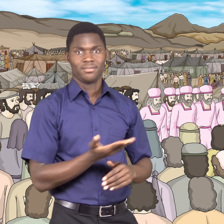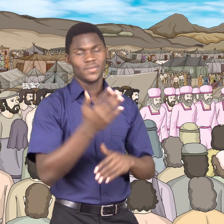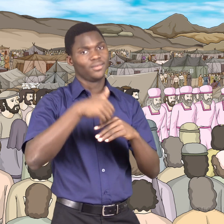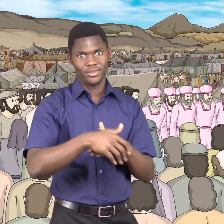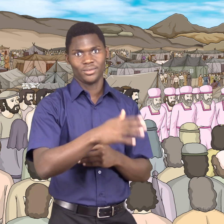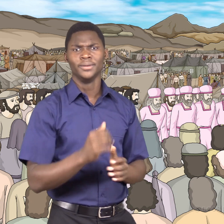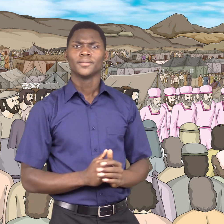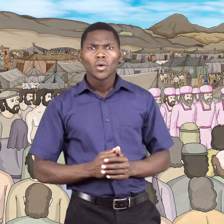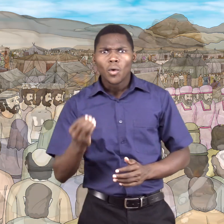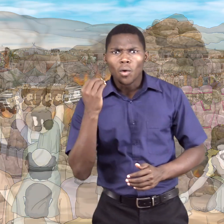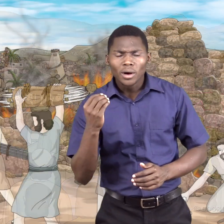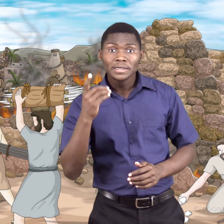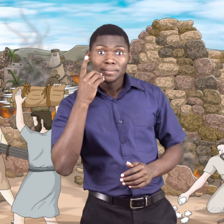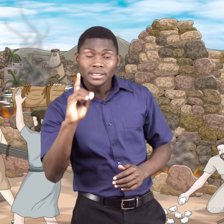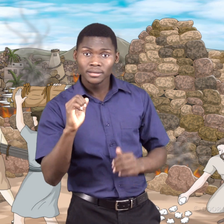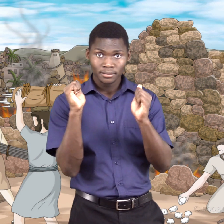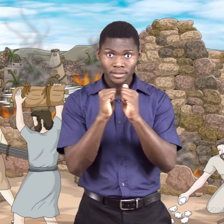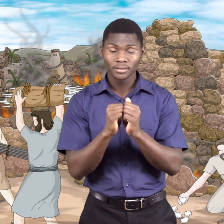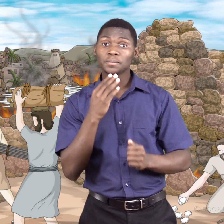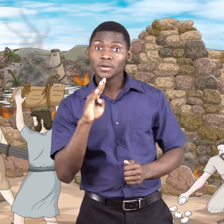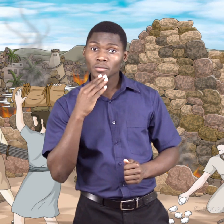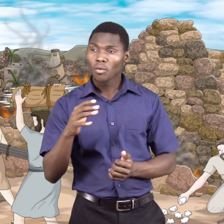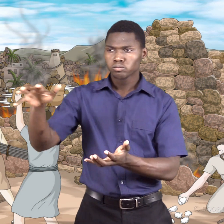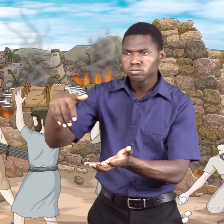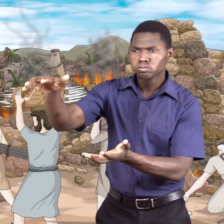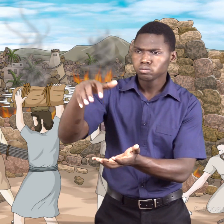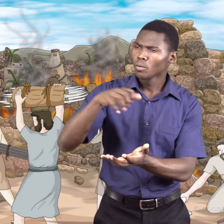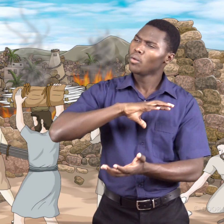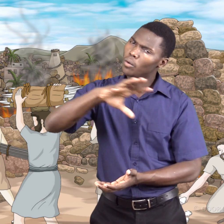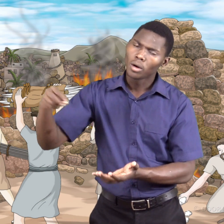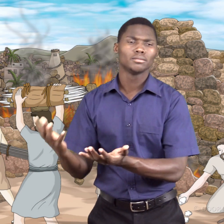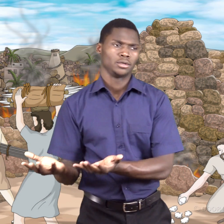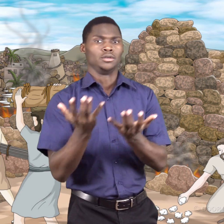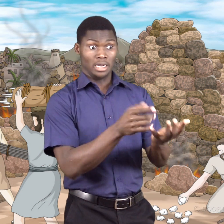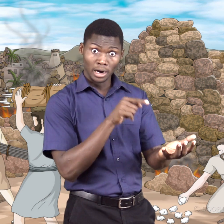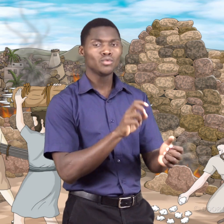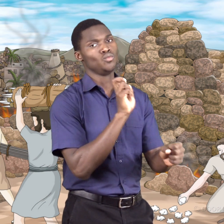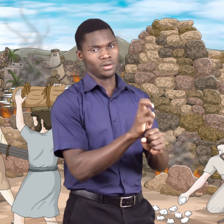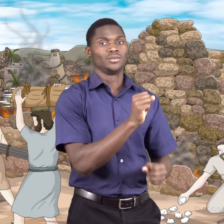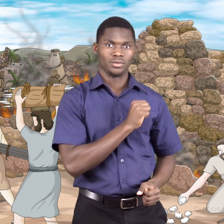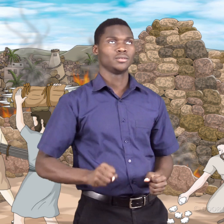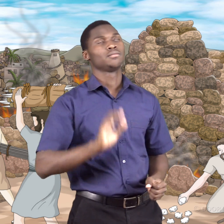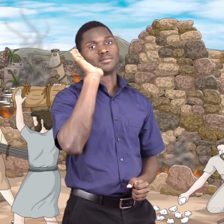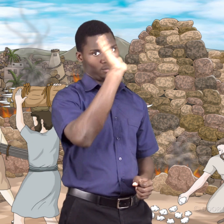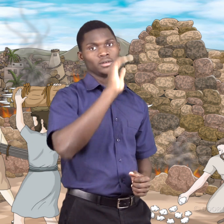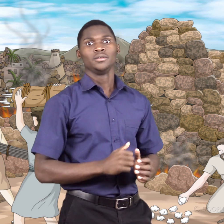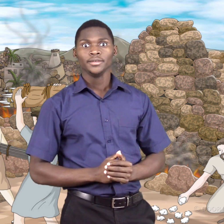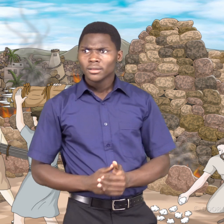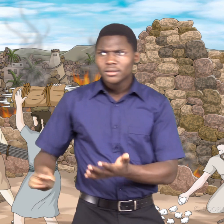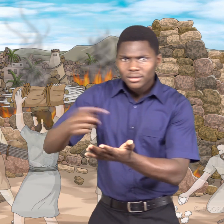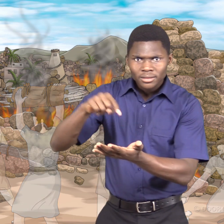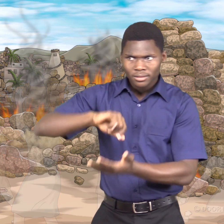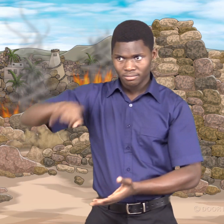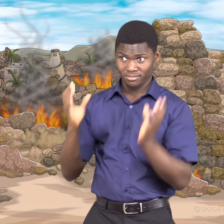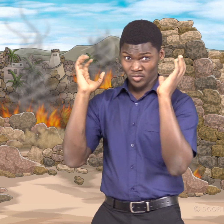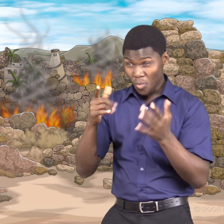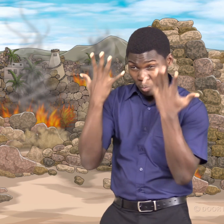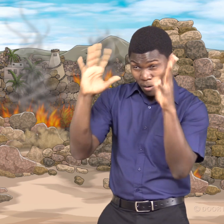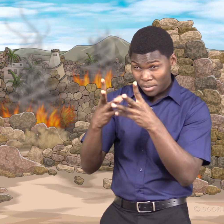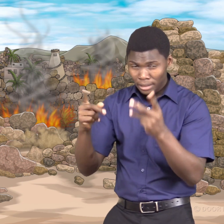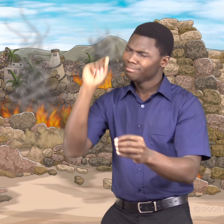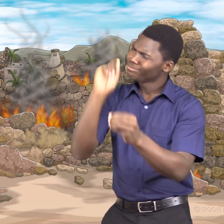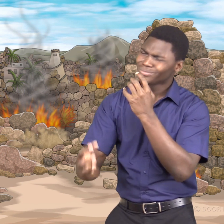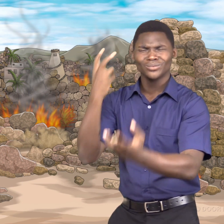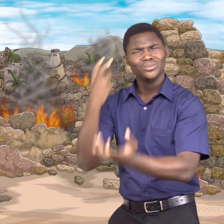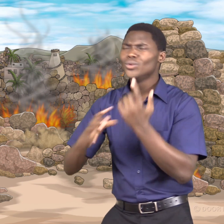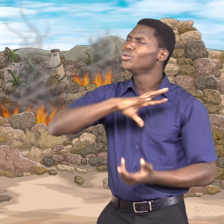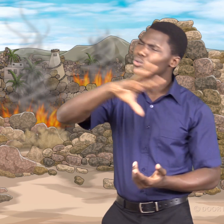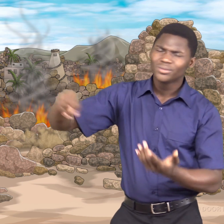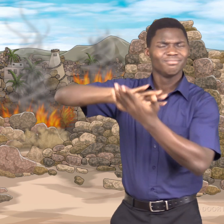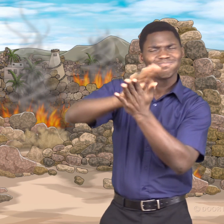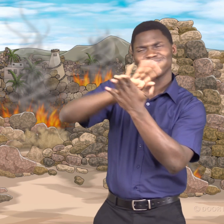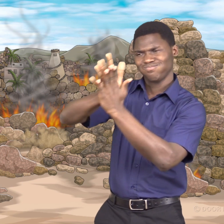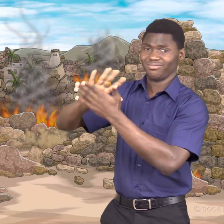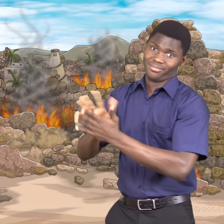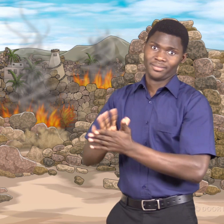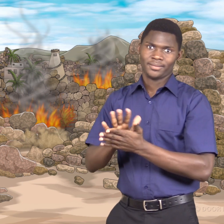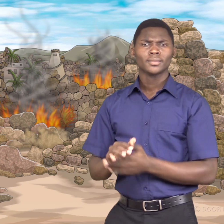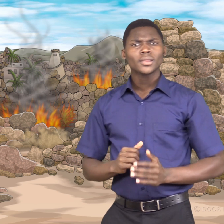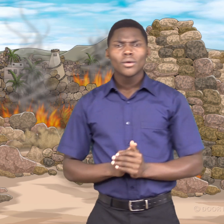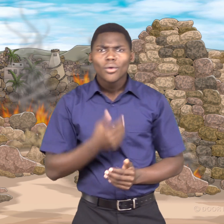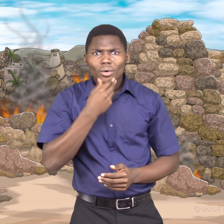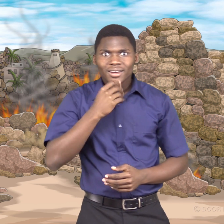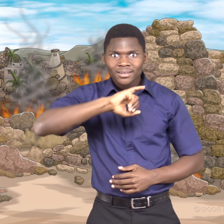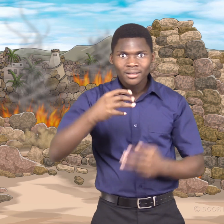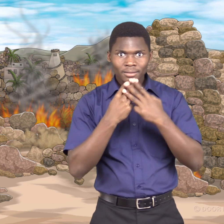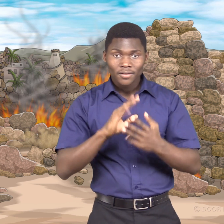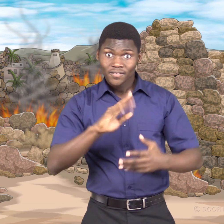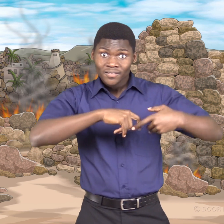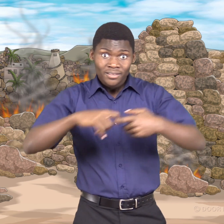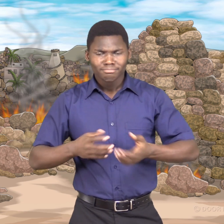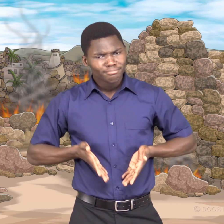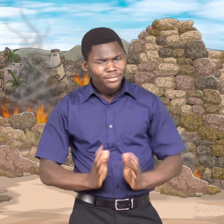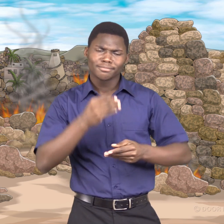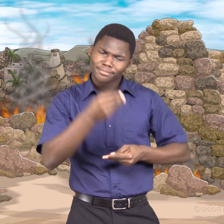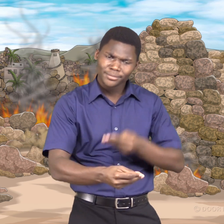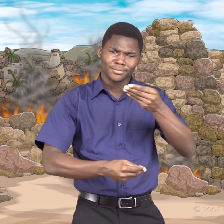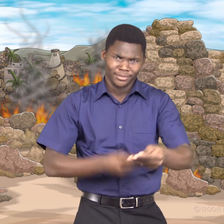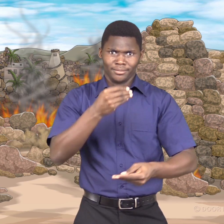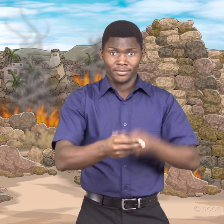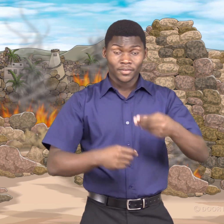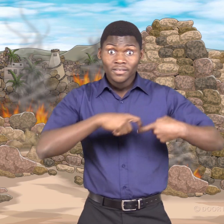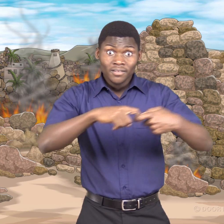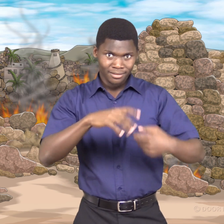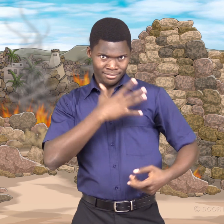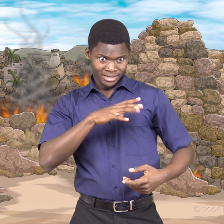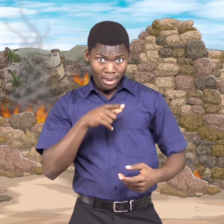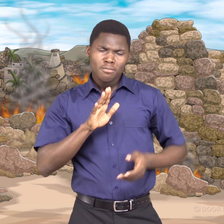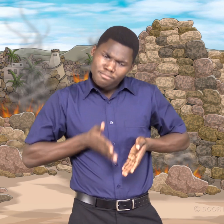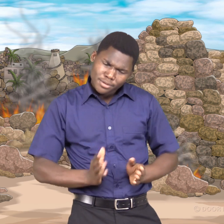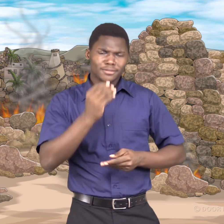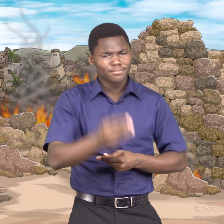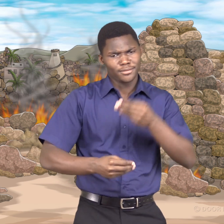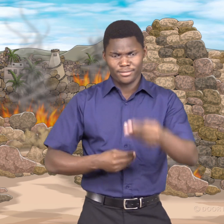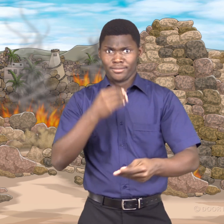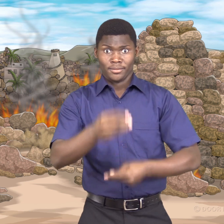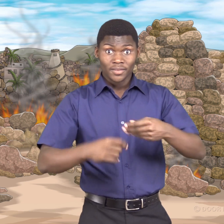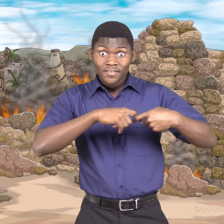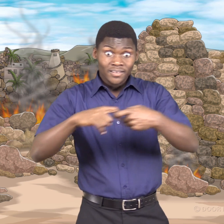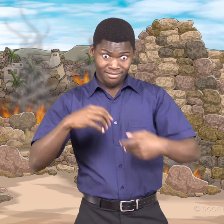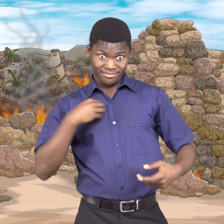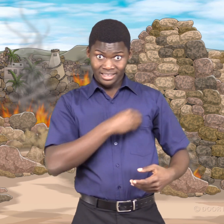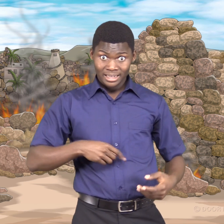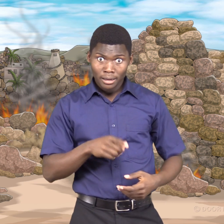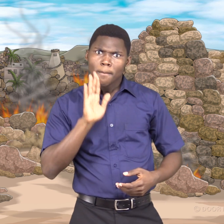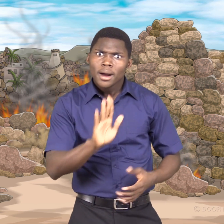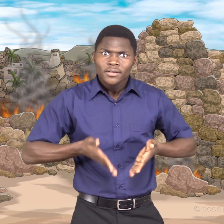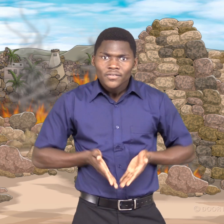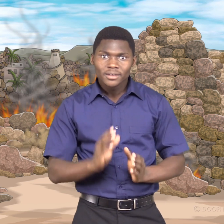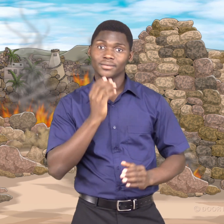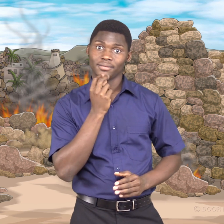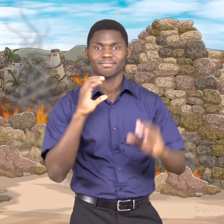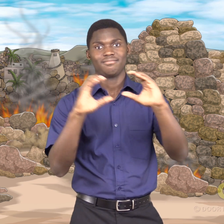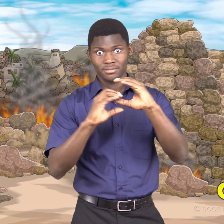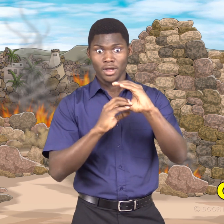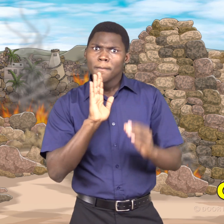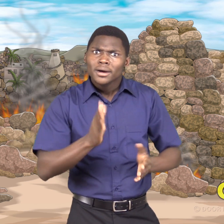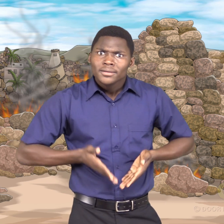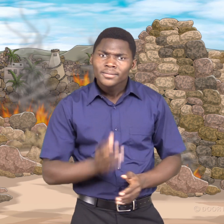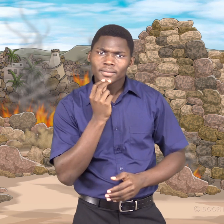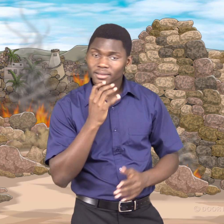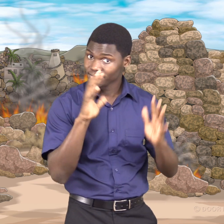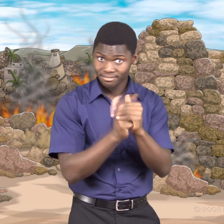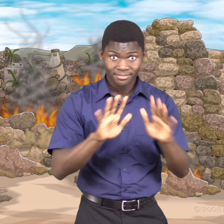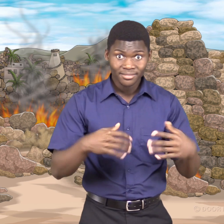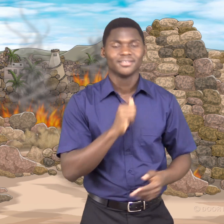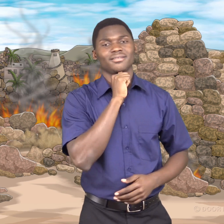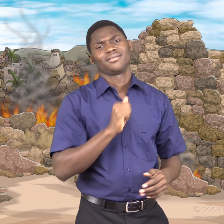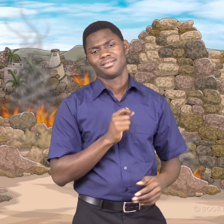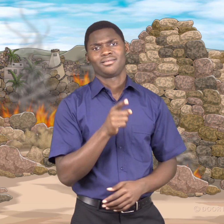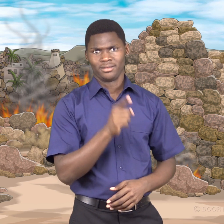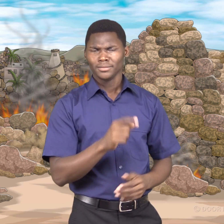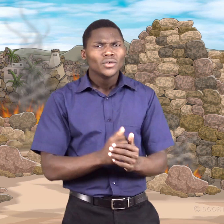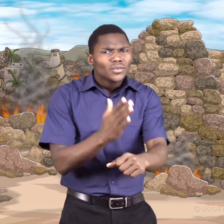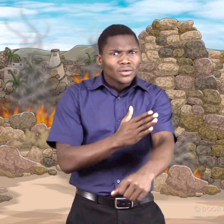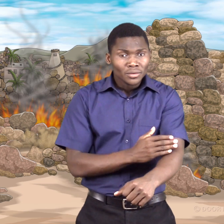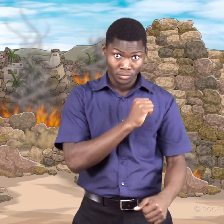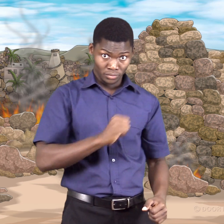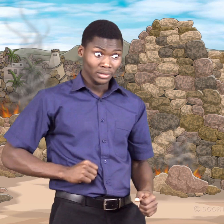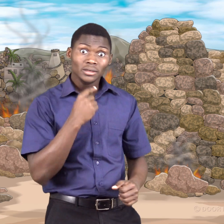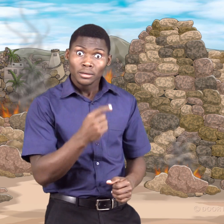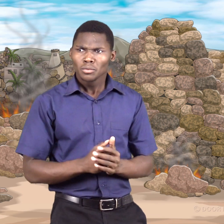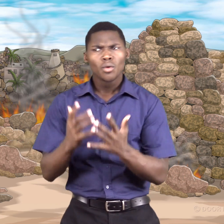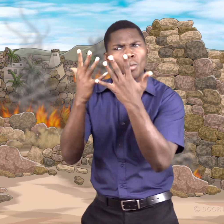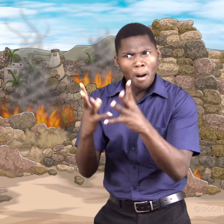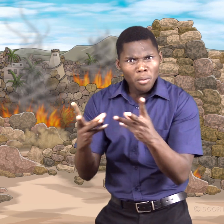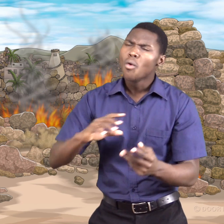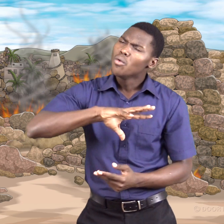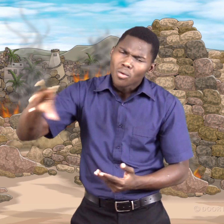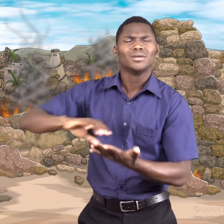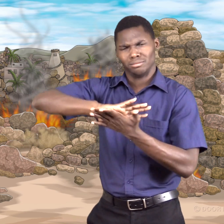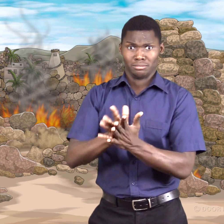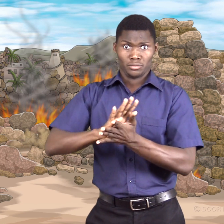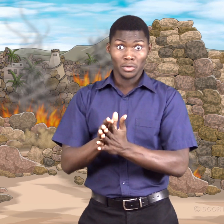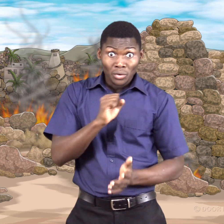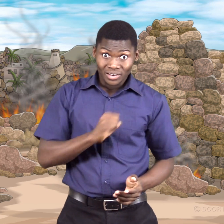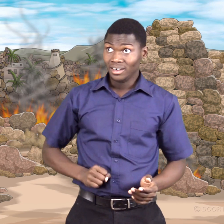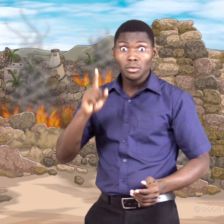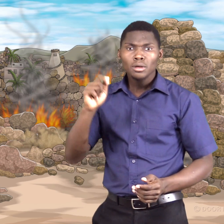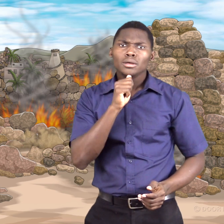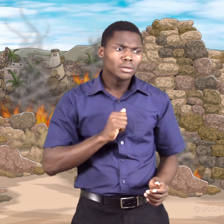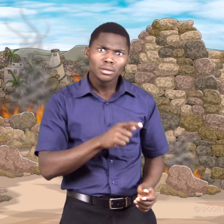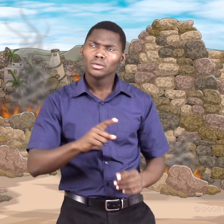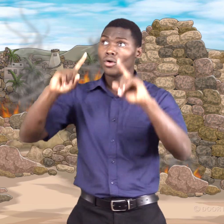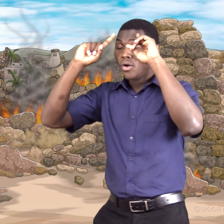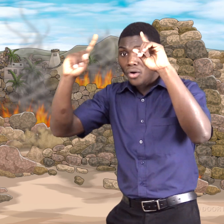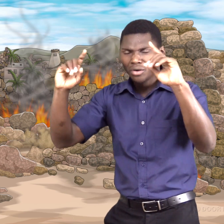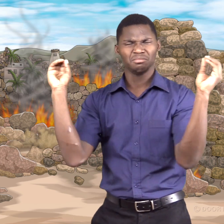Then the Israelites burned up the city and everything in it. However, they put the silver and gold and articles of bronze and iron into the treasury of the LORD’s house. And Joshua spared Rahab the prostitute, with her father’s household and all who belonged to her, because she hid the men Joshua had sent to spy out Jericho.